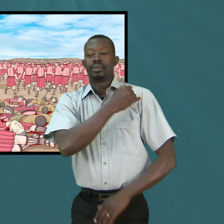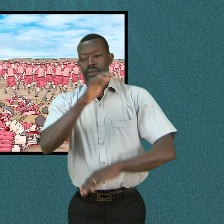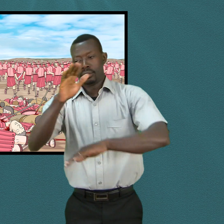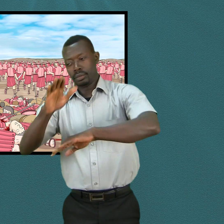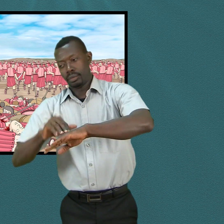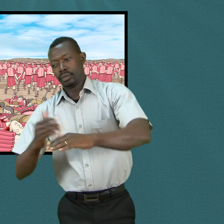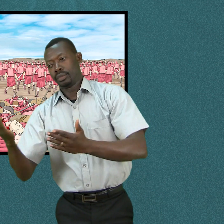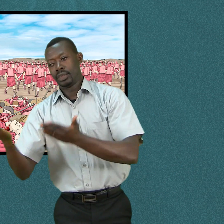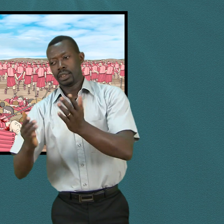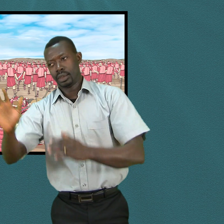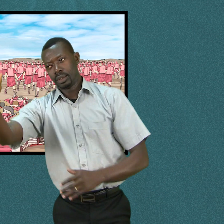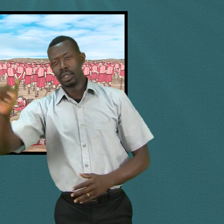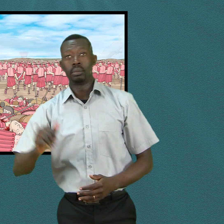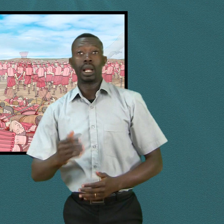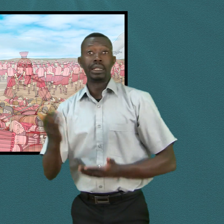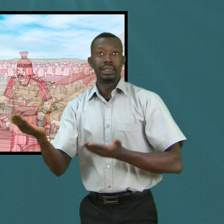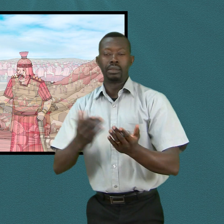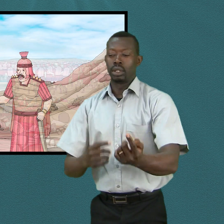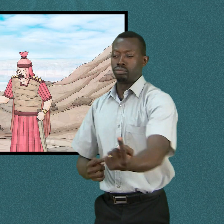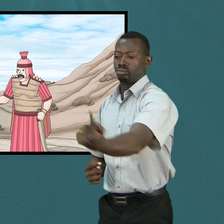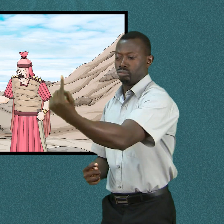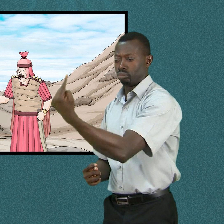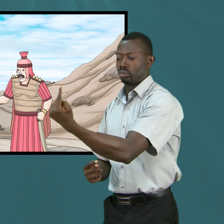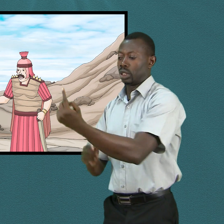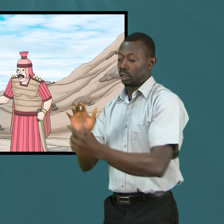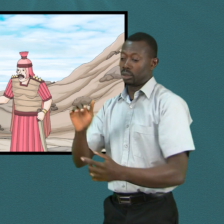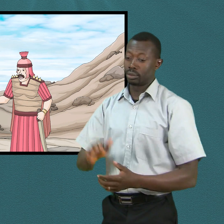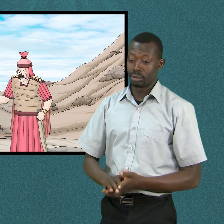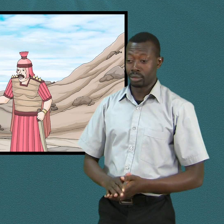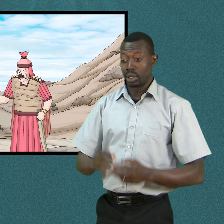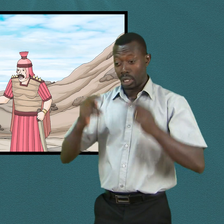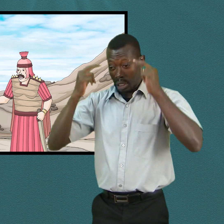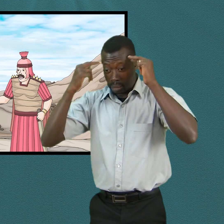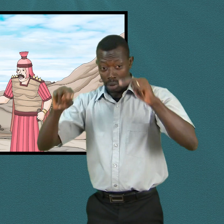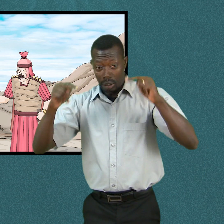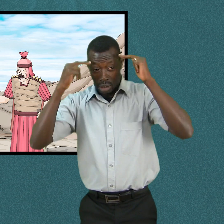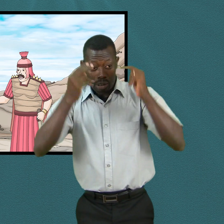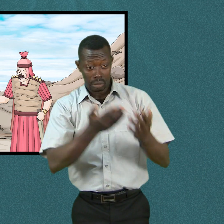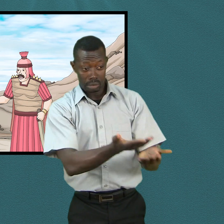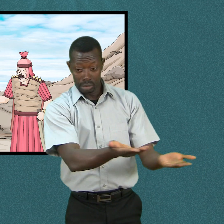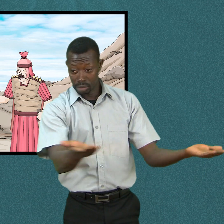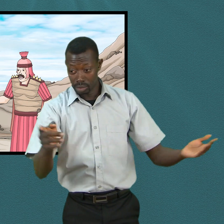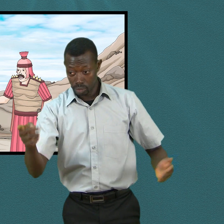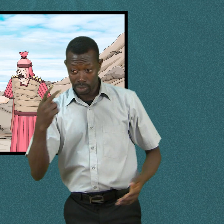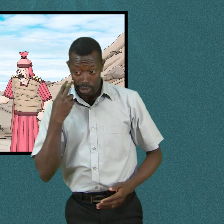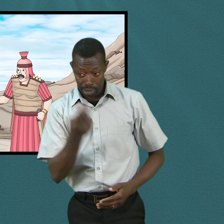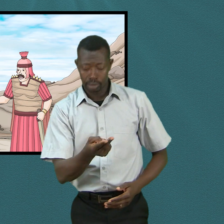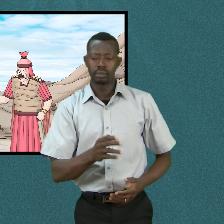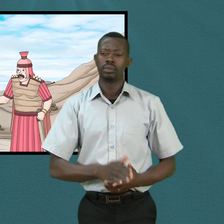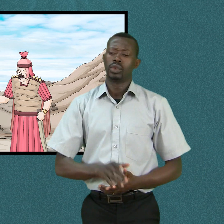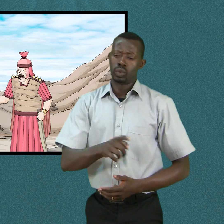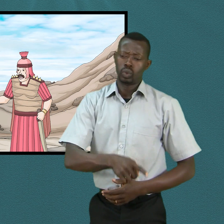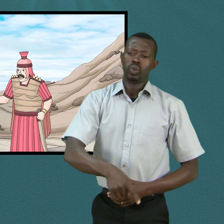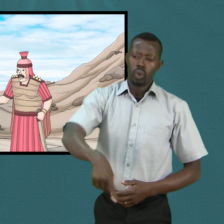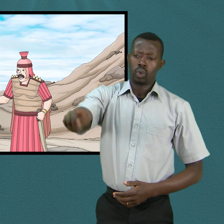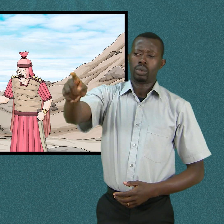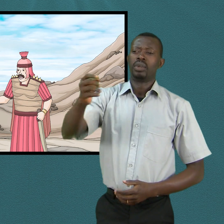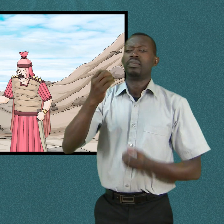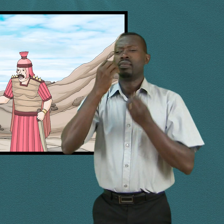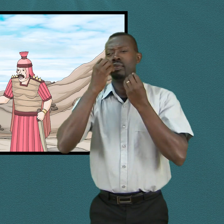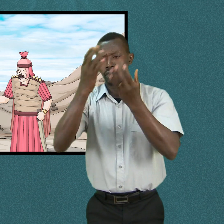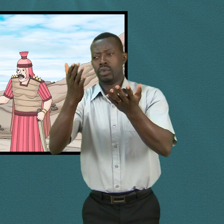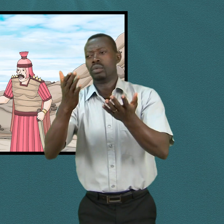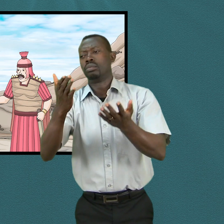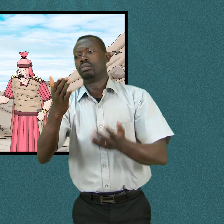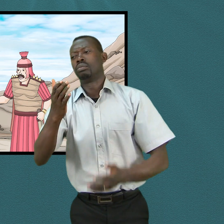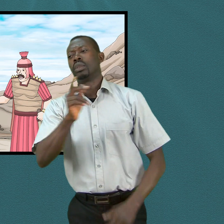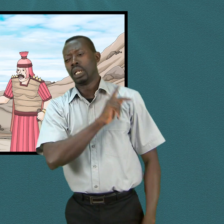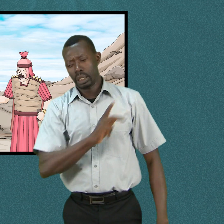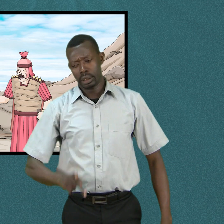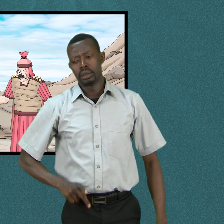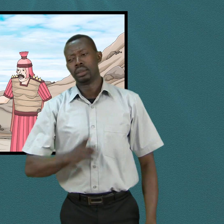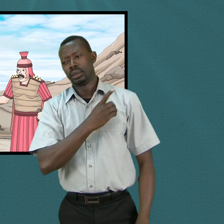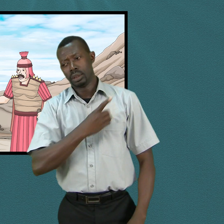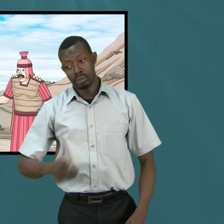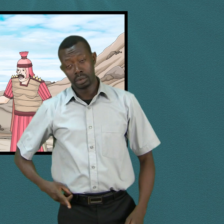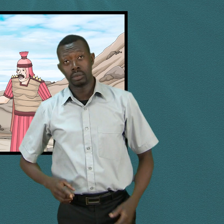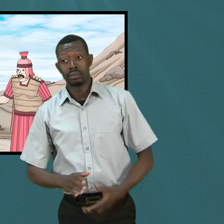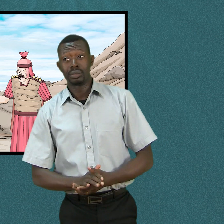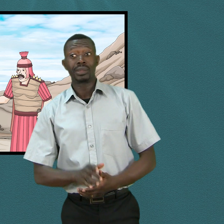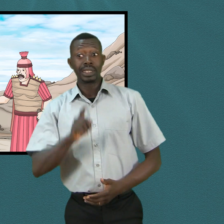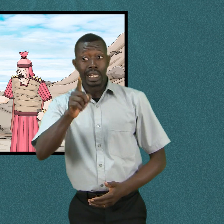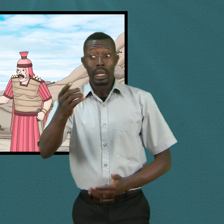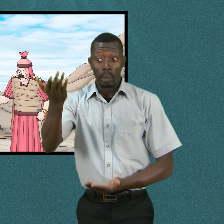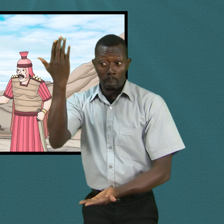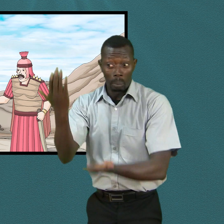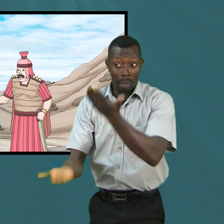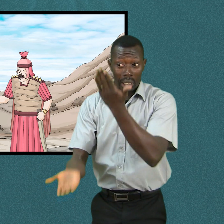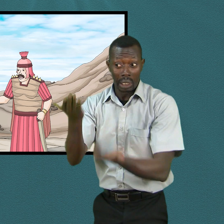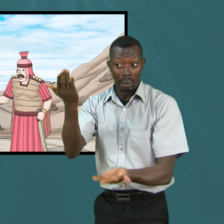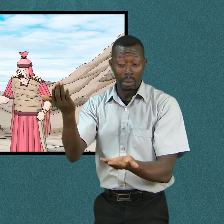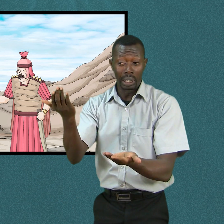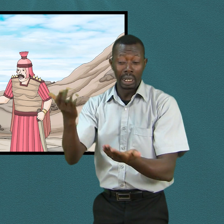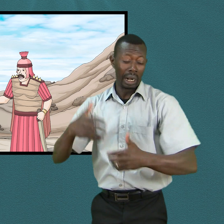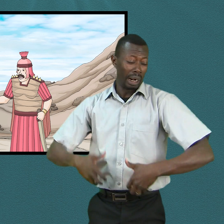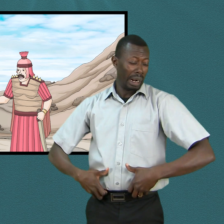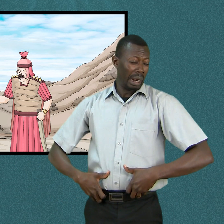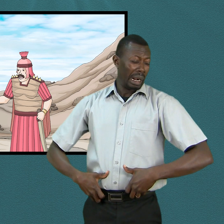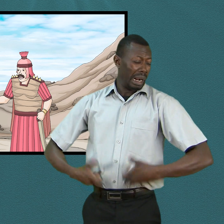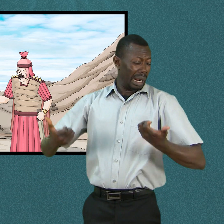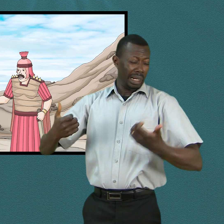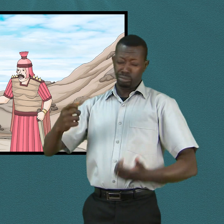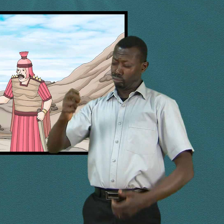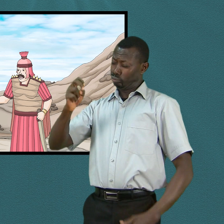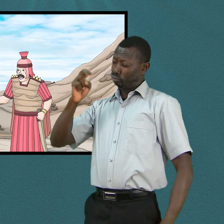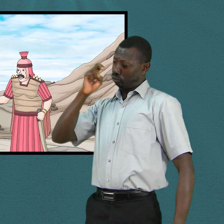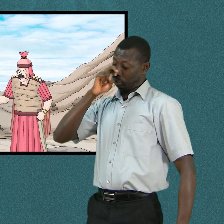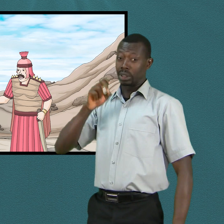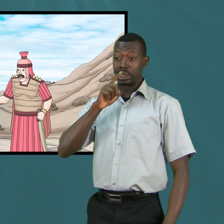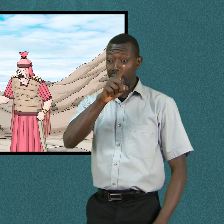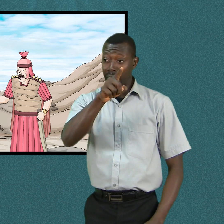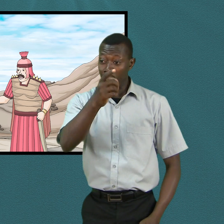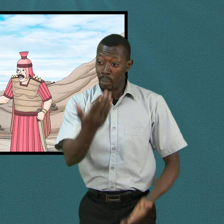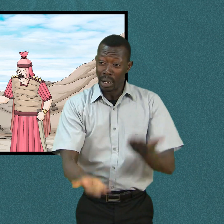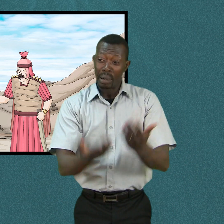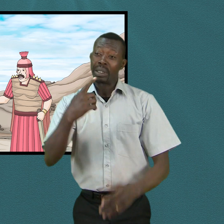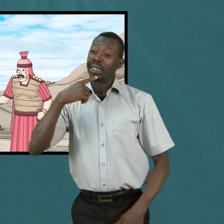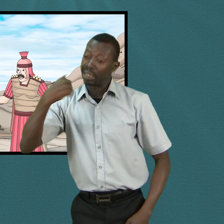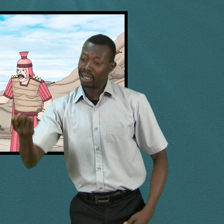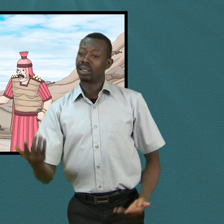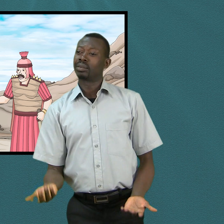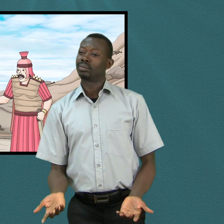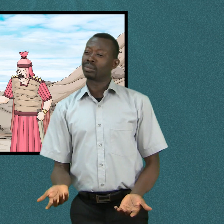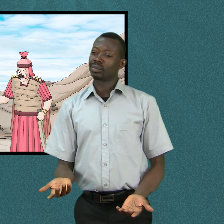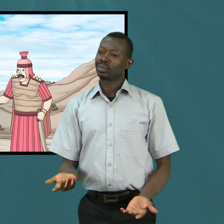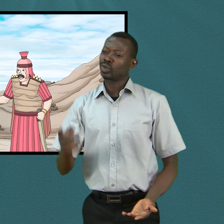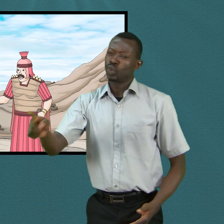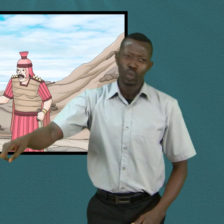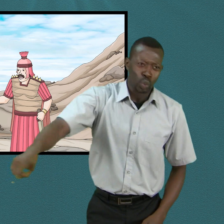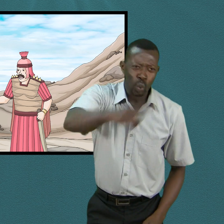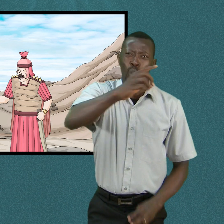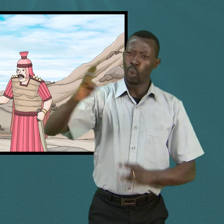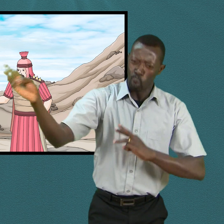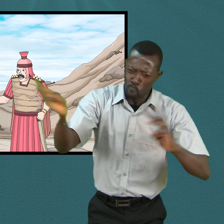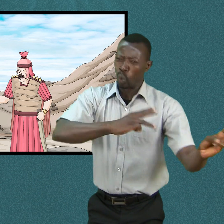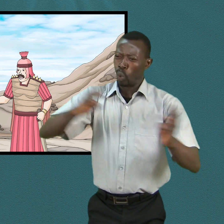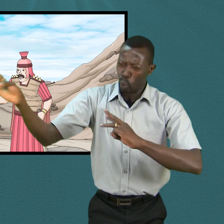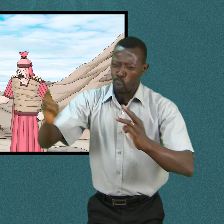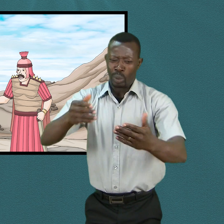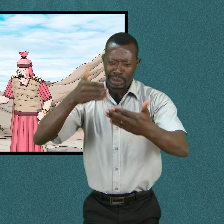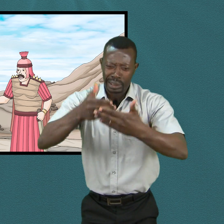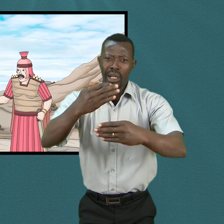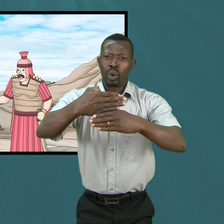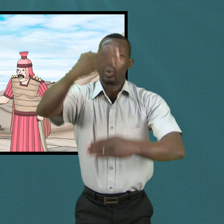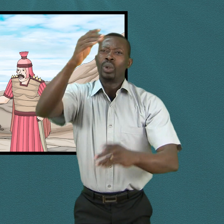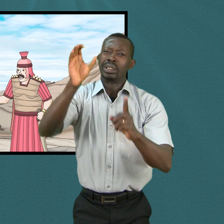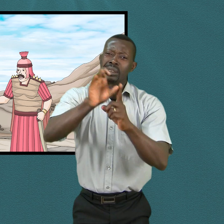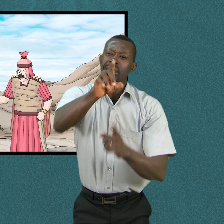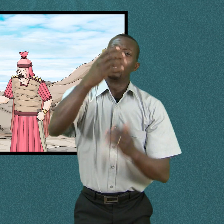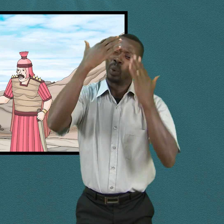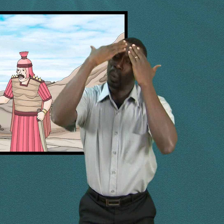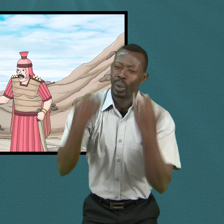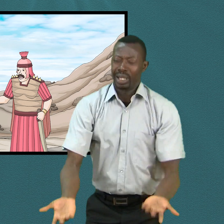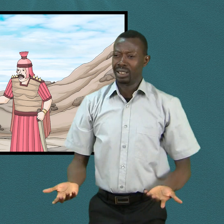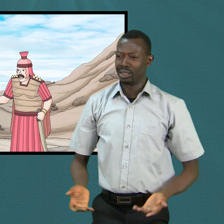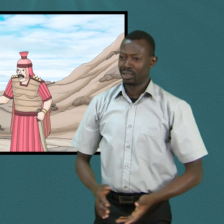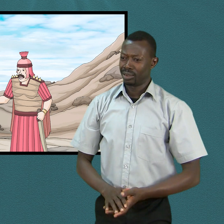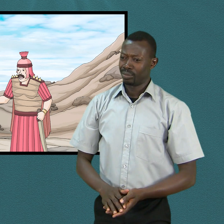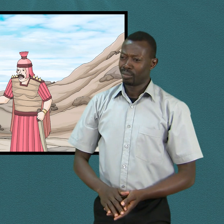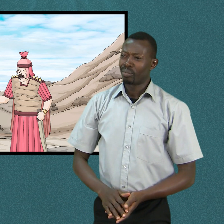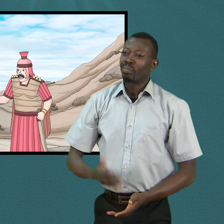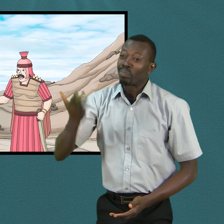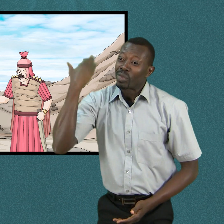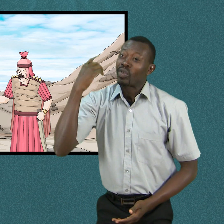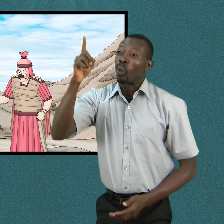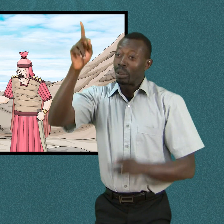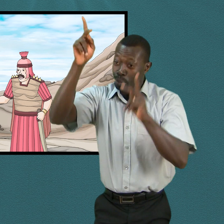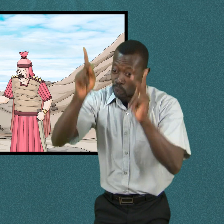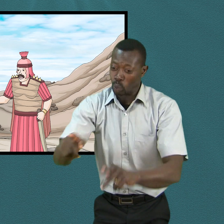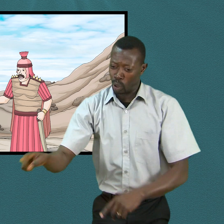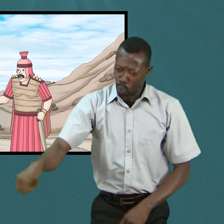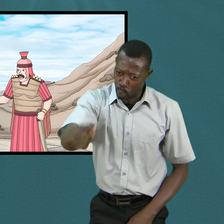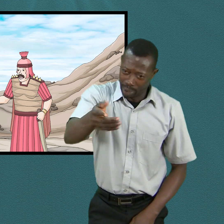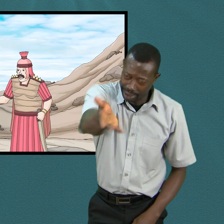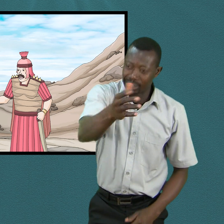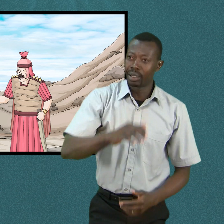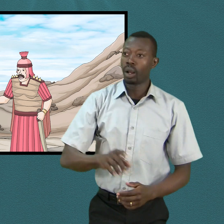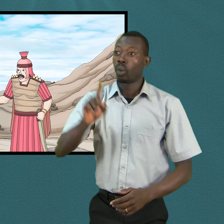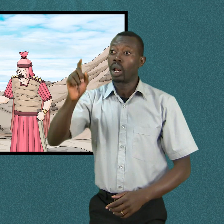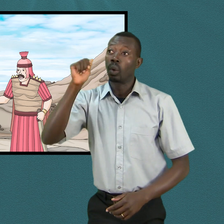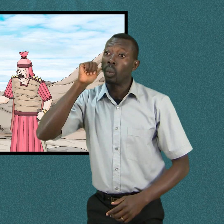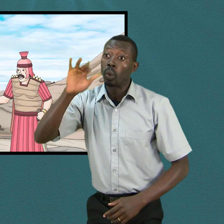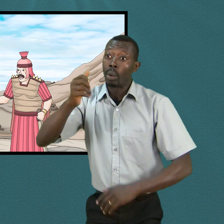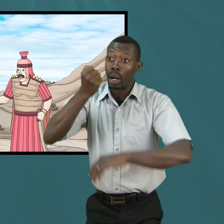Joab sent to David a full account of the battle and instructed the messenger, “When you have finished giving the king all the details of the battle, if the king’s anger flares, he may ask you, ‘Why did you get so close to the city to fight?